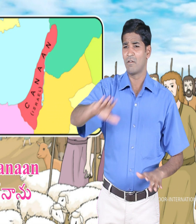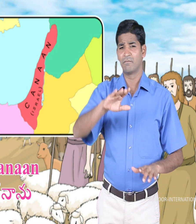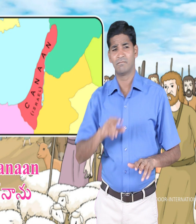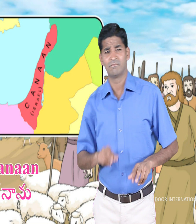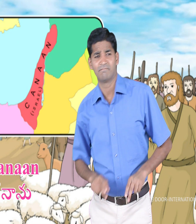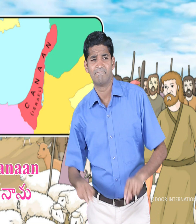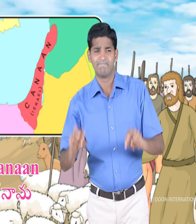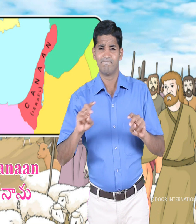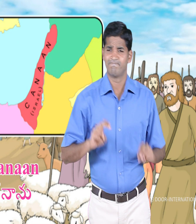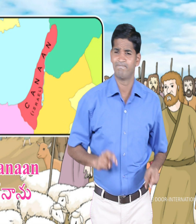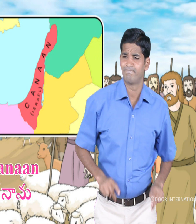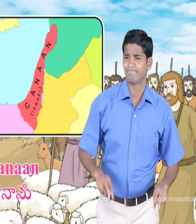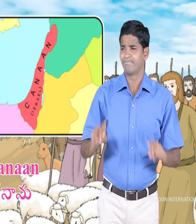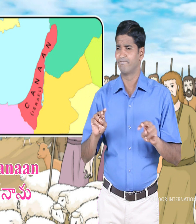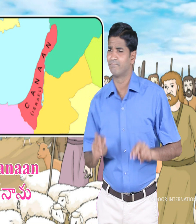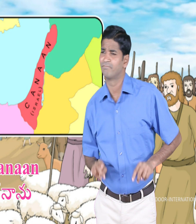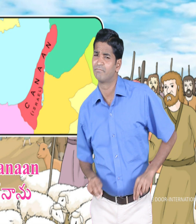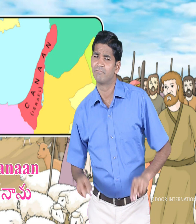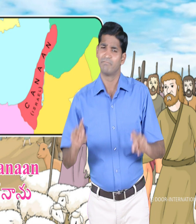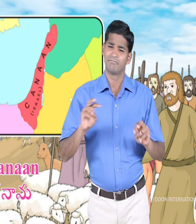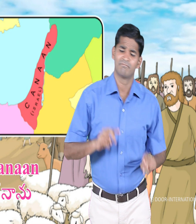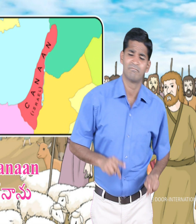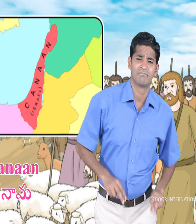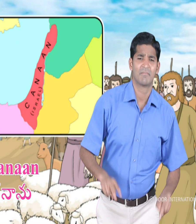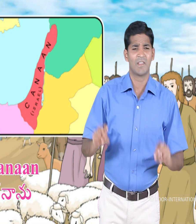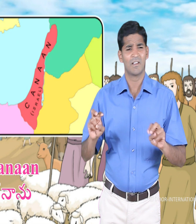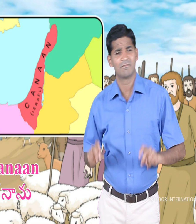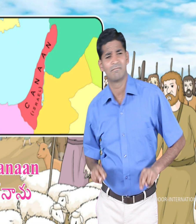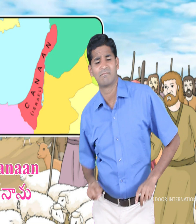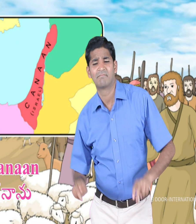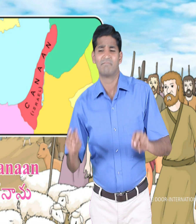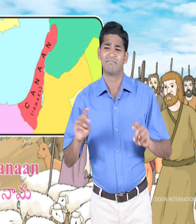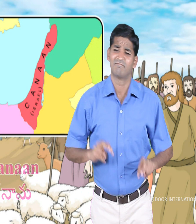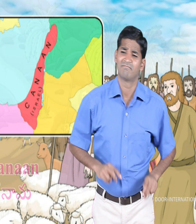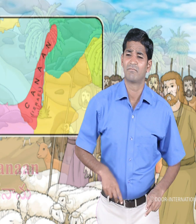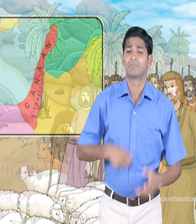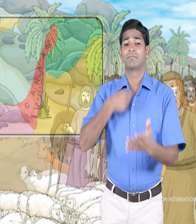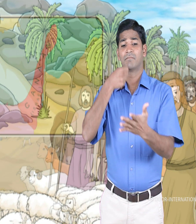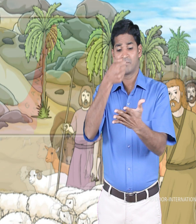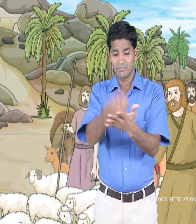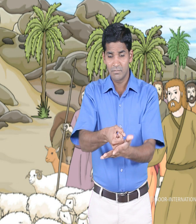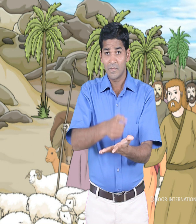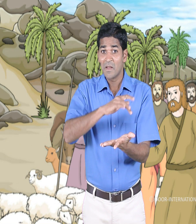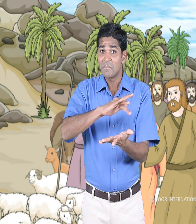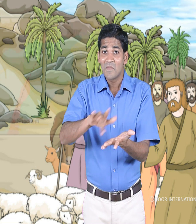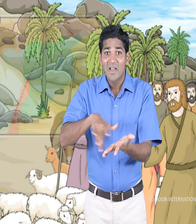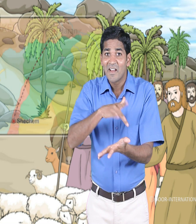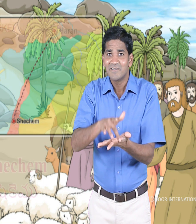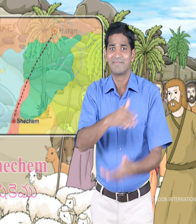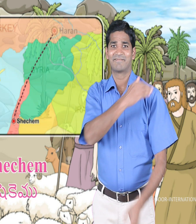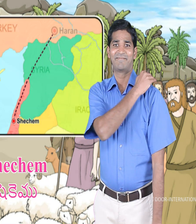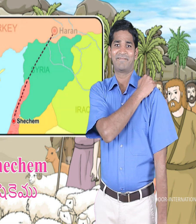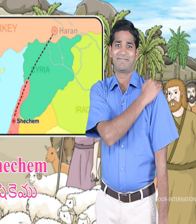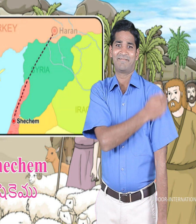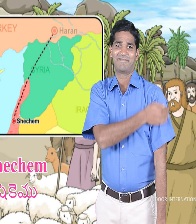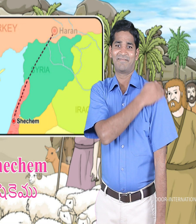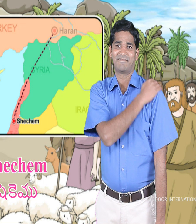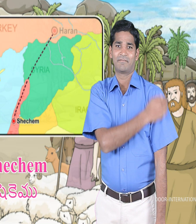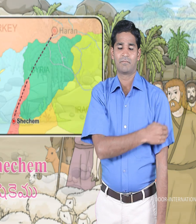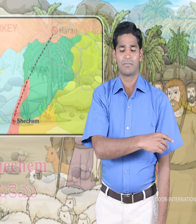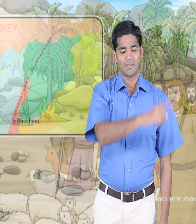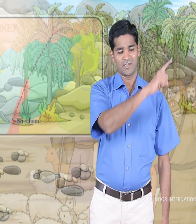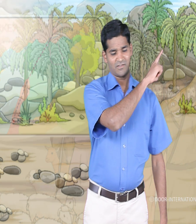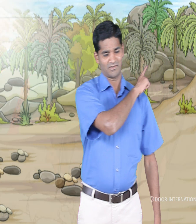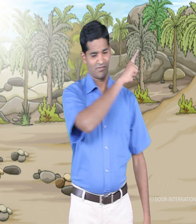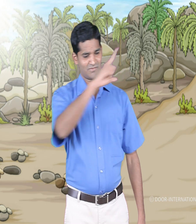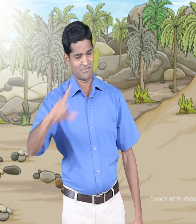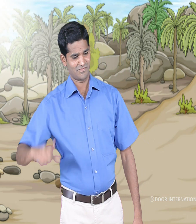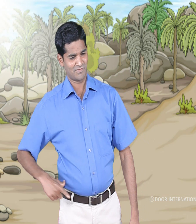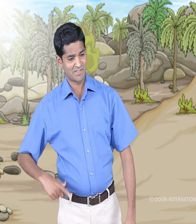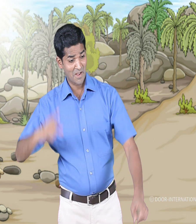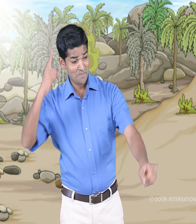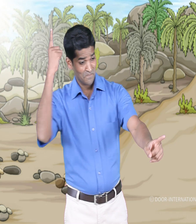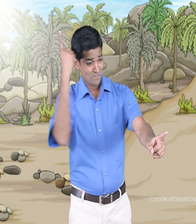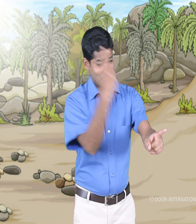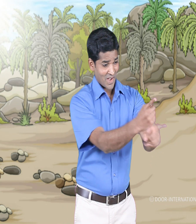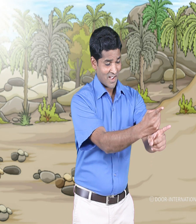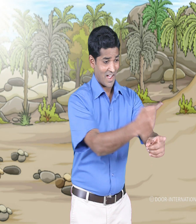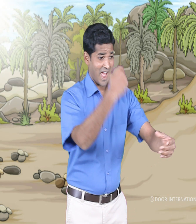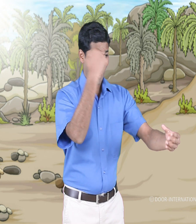And at that time the Canaanites were in the land.